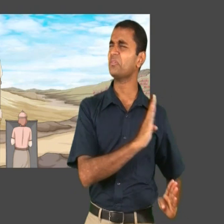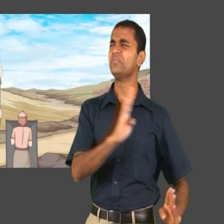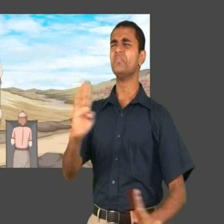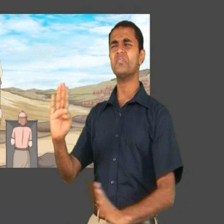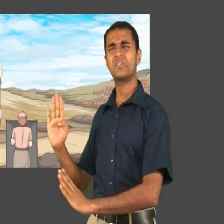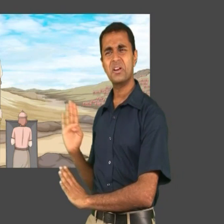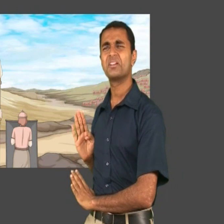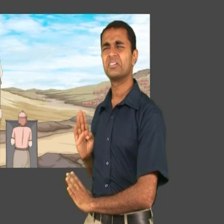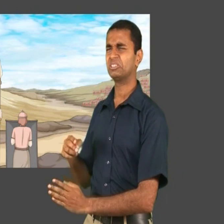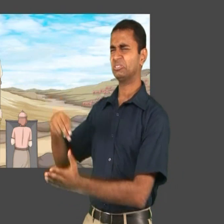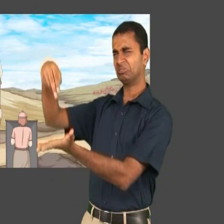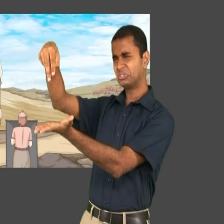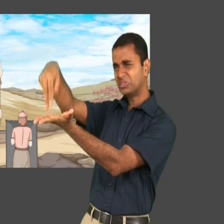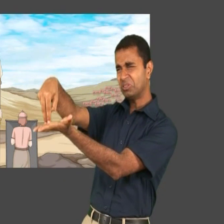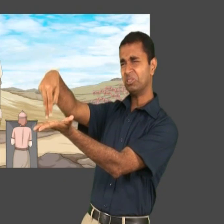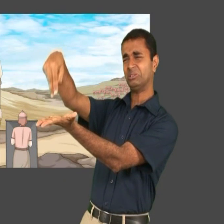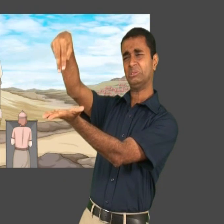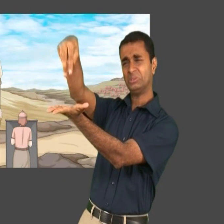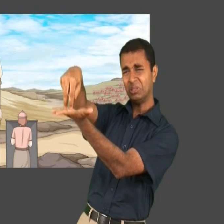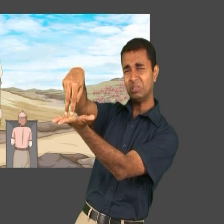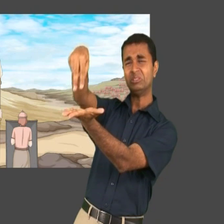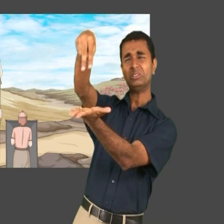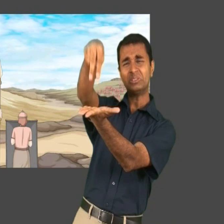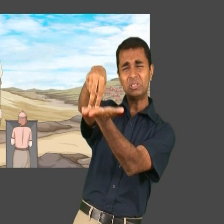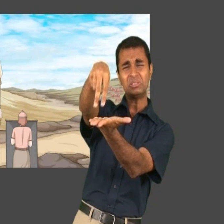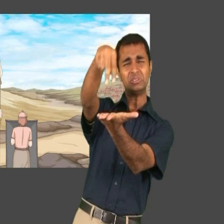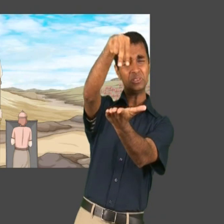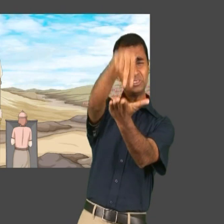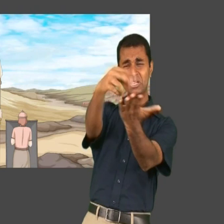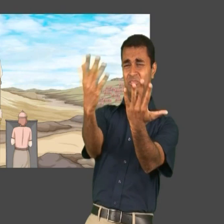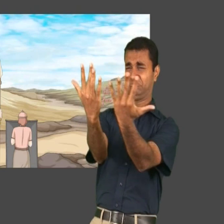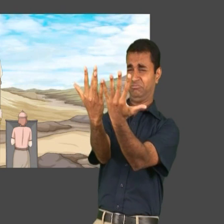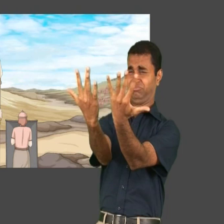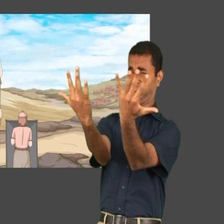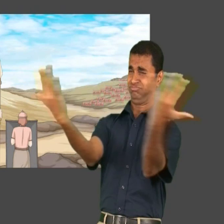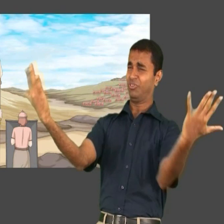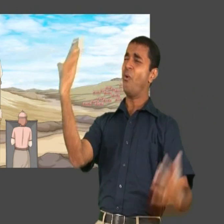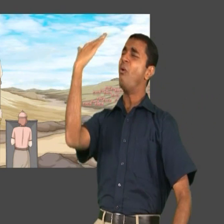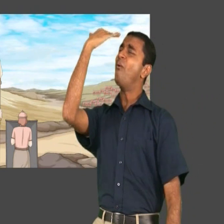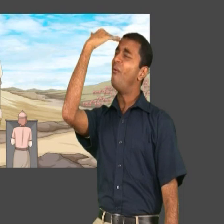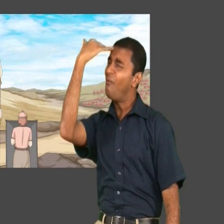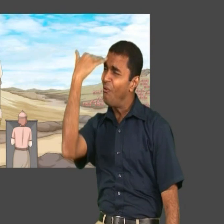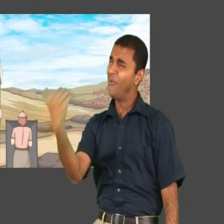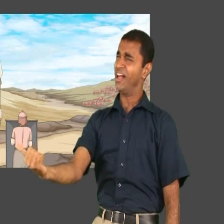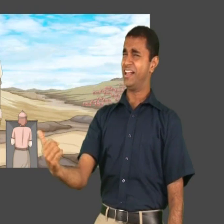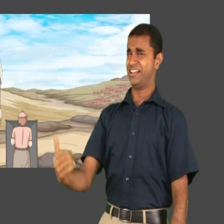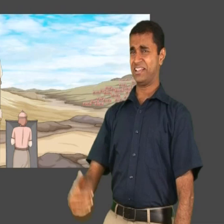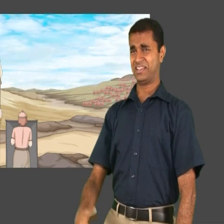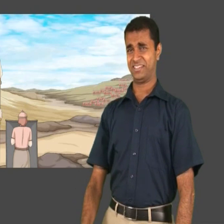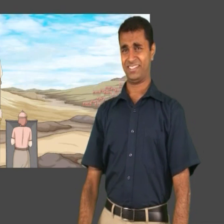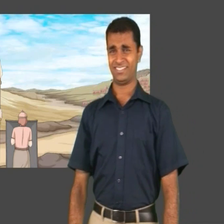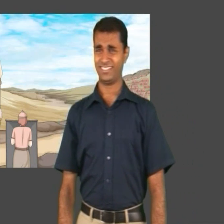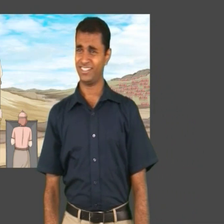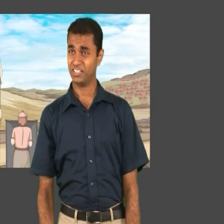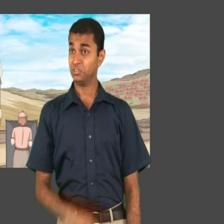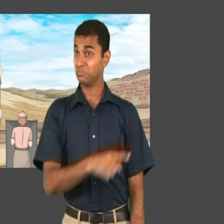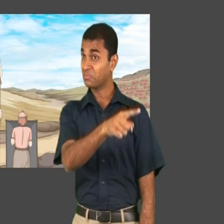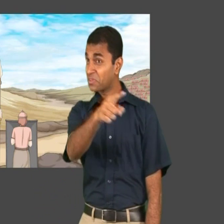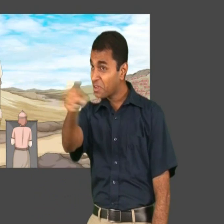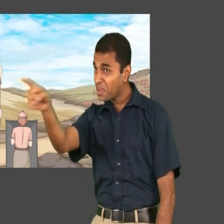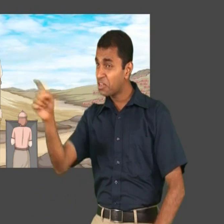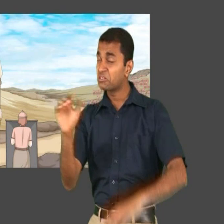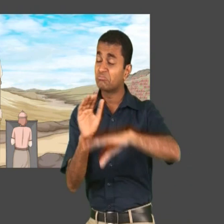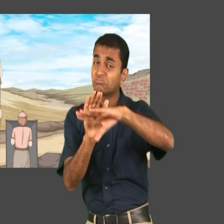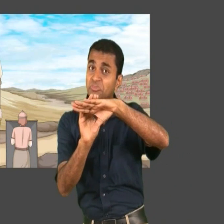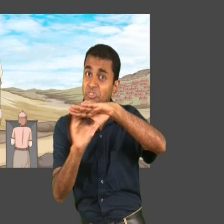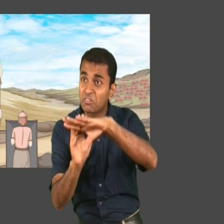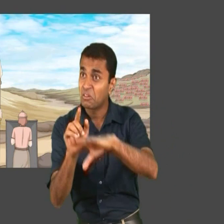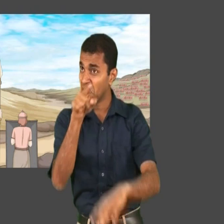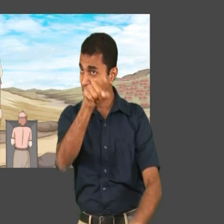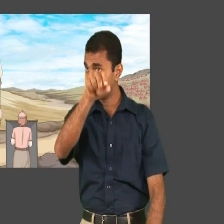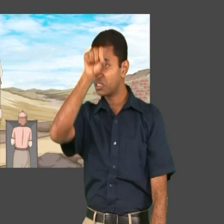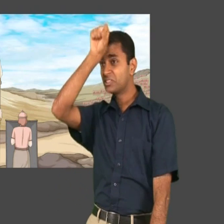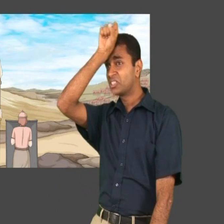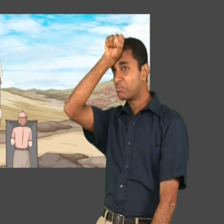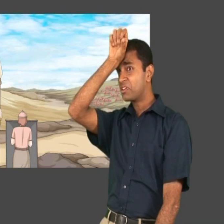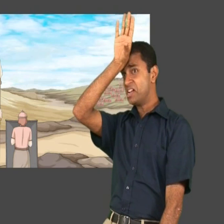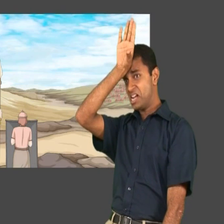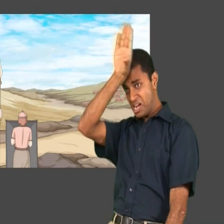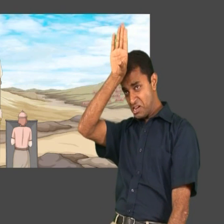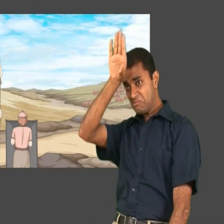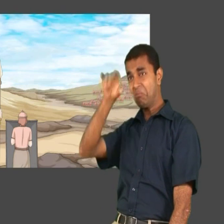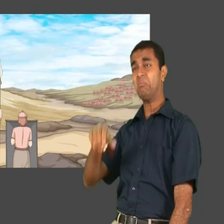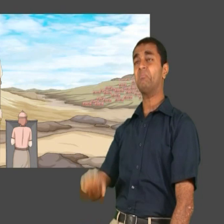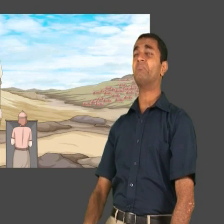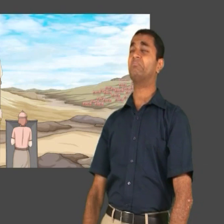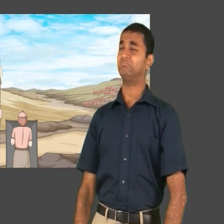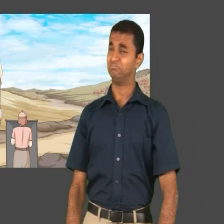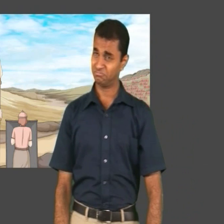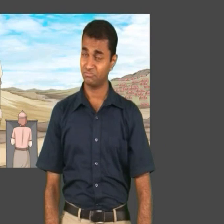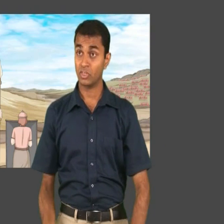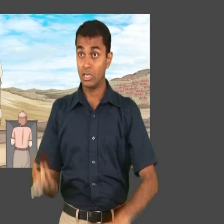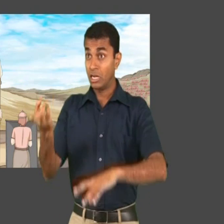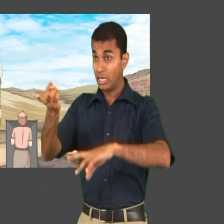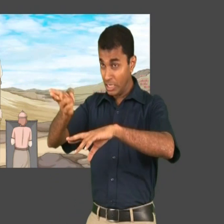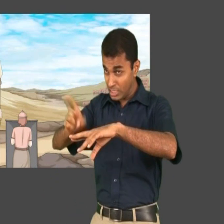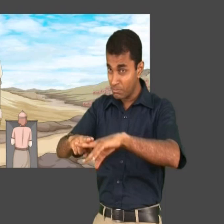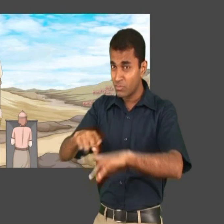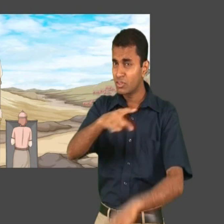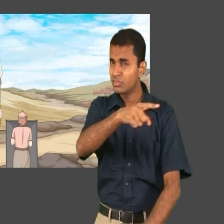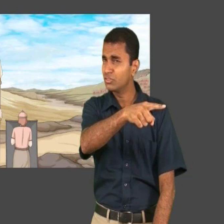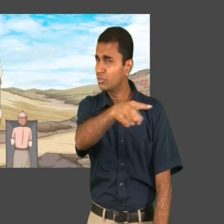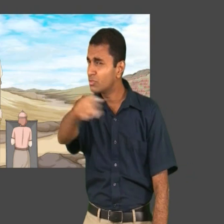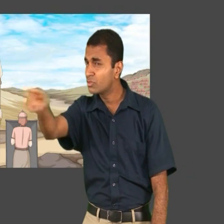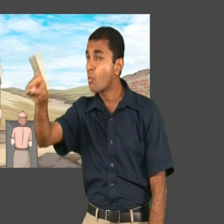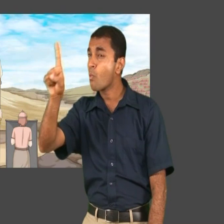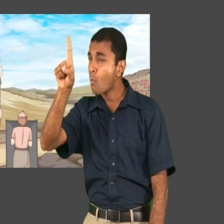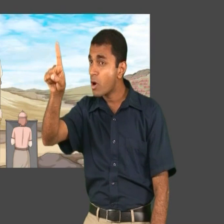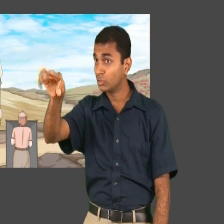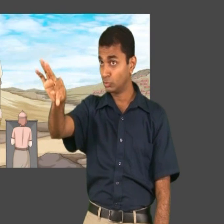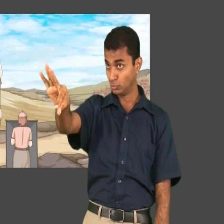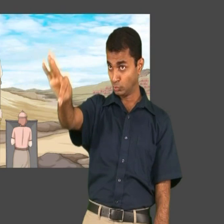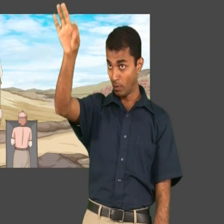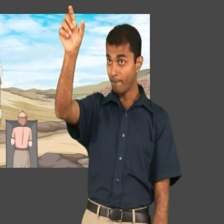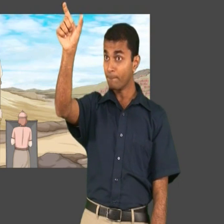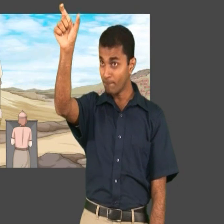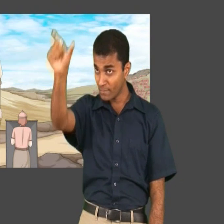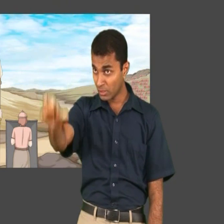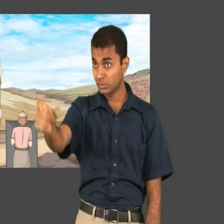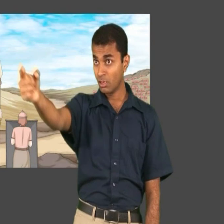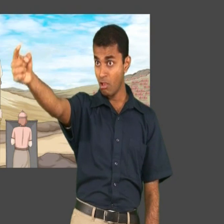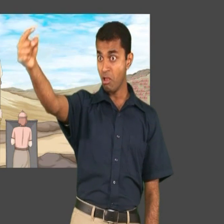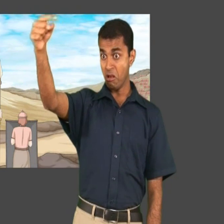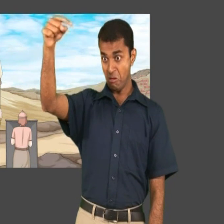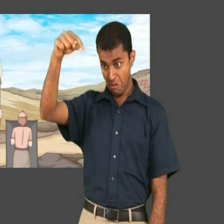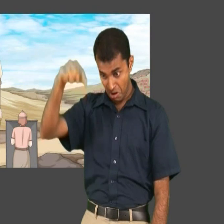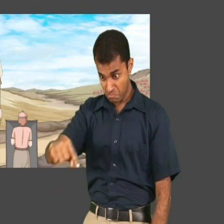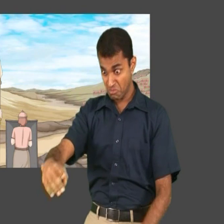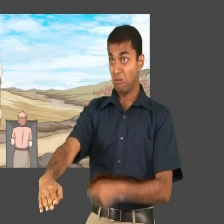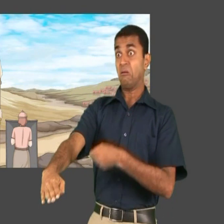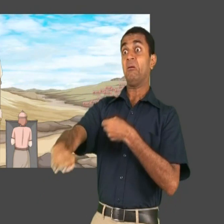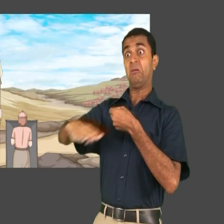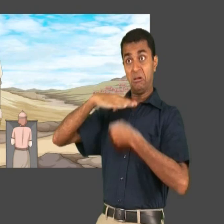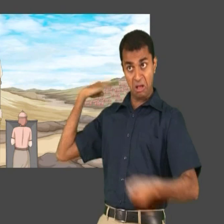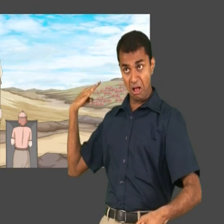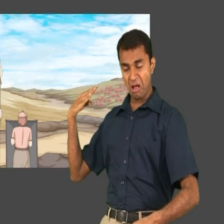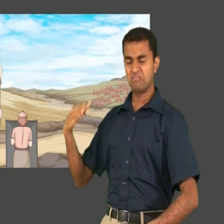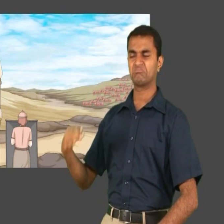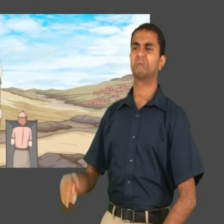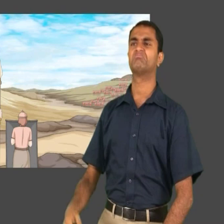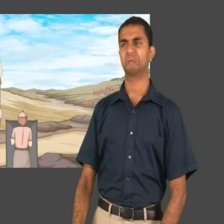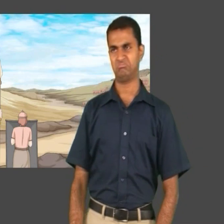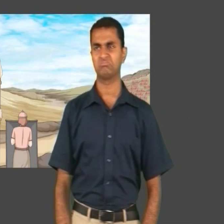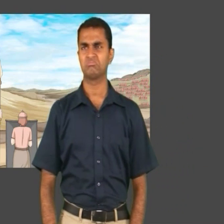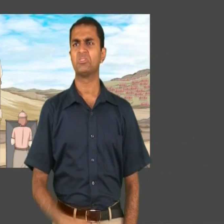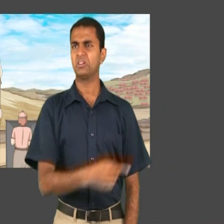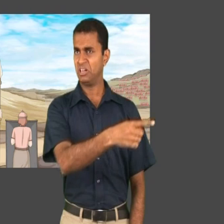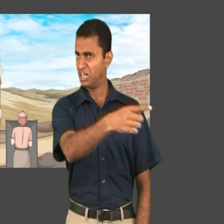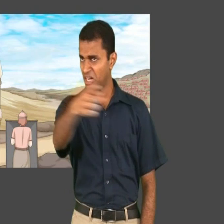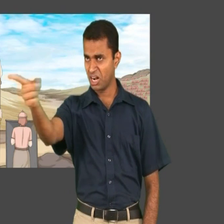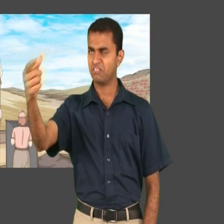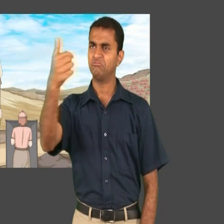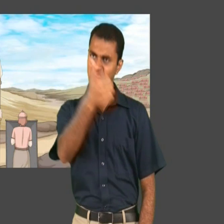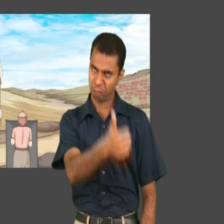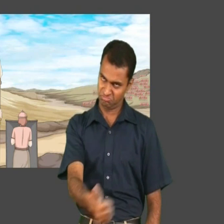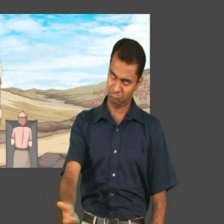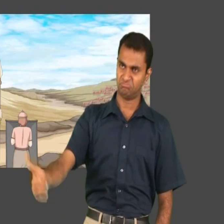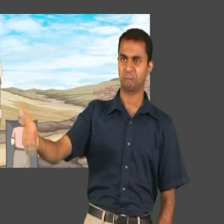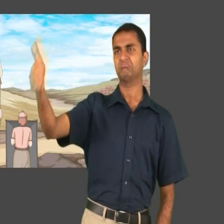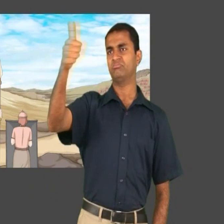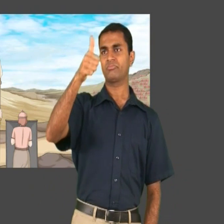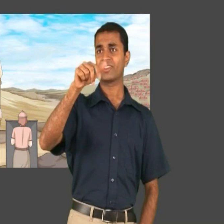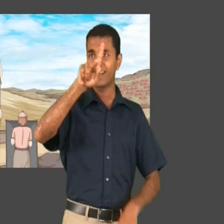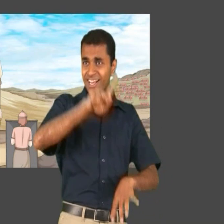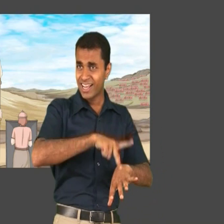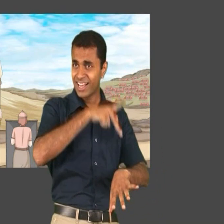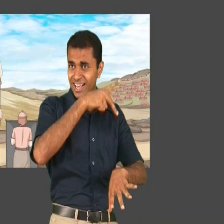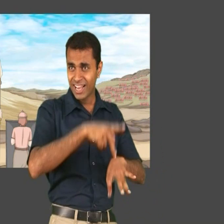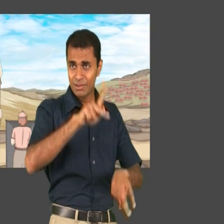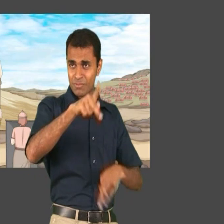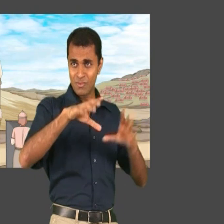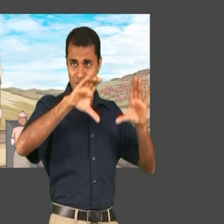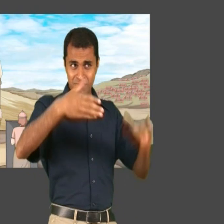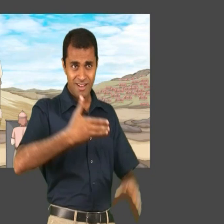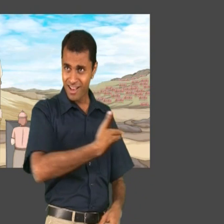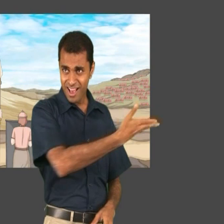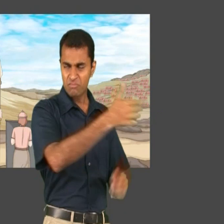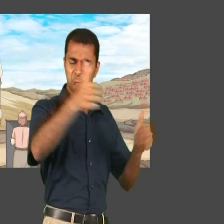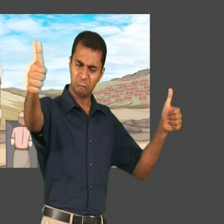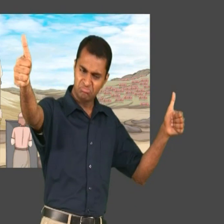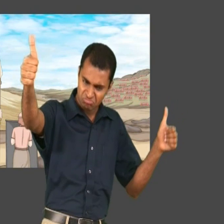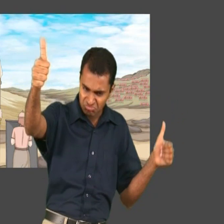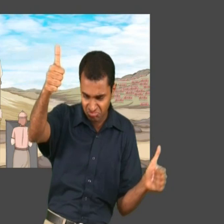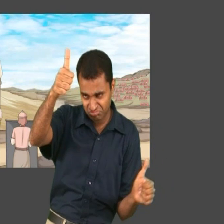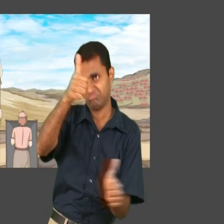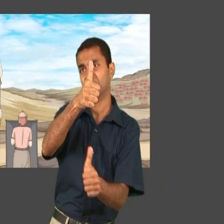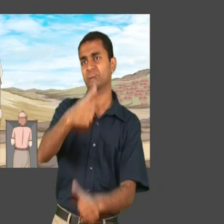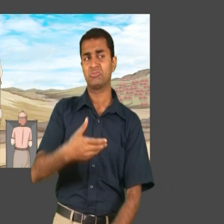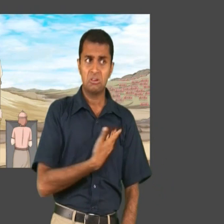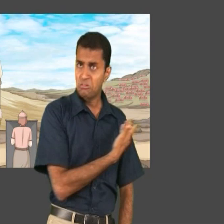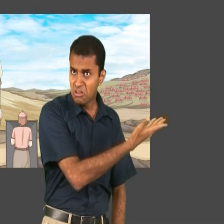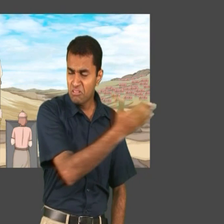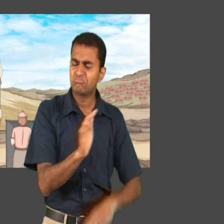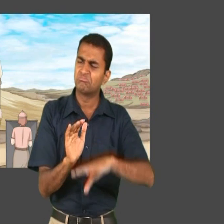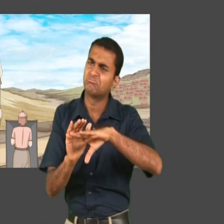Am I not a Philistine, and are you not servants of Saul? Choose one of your men and have him come down against me.